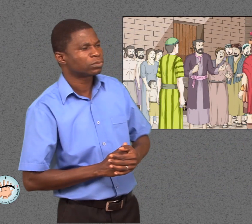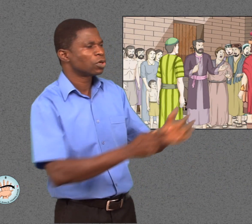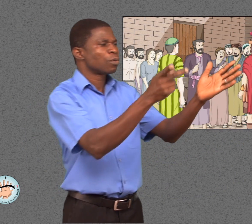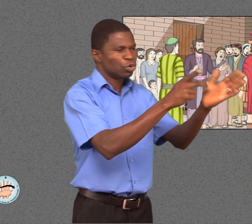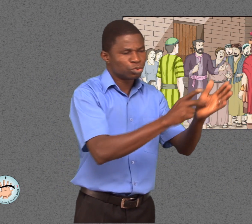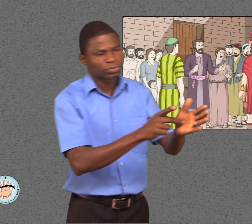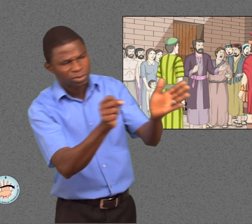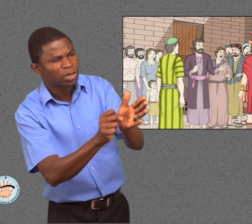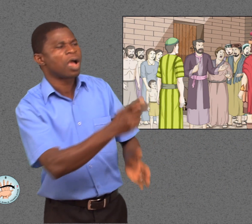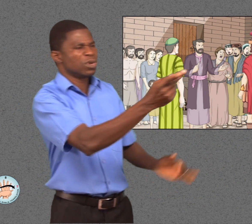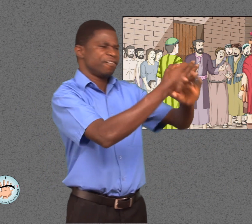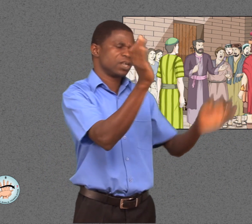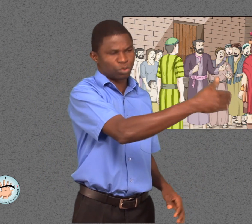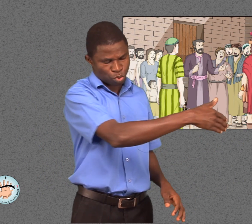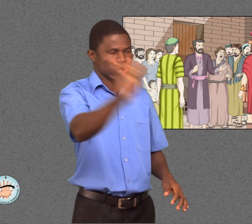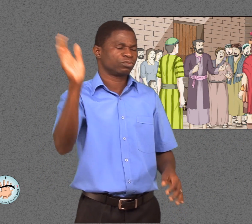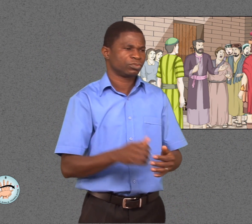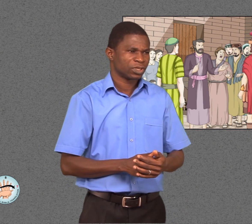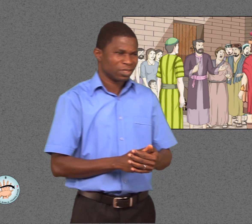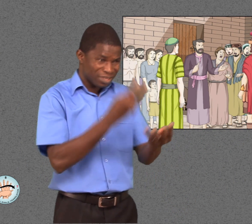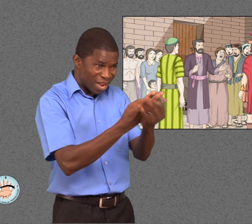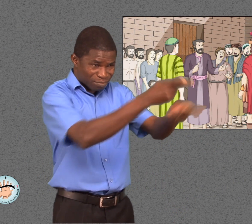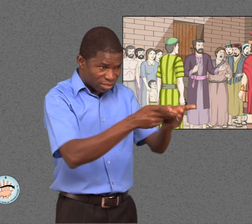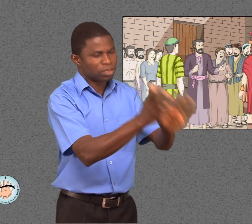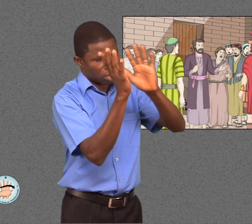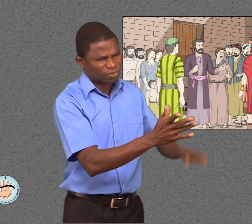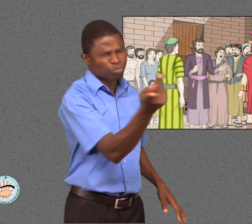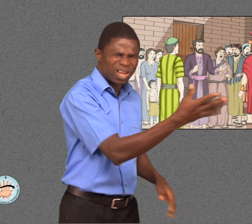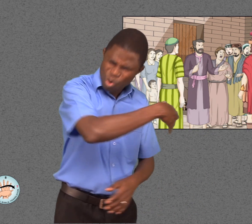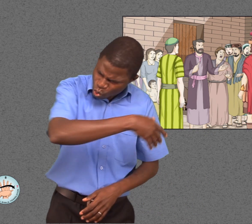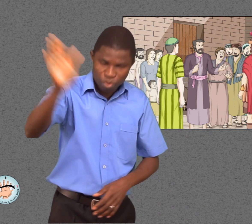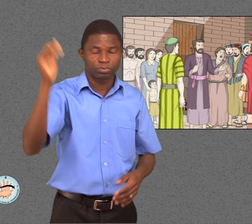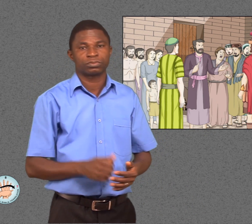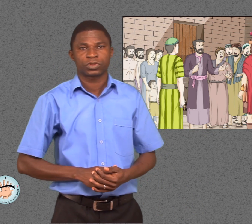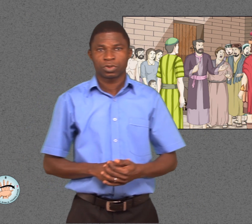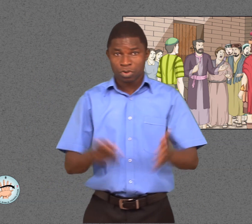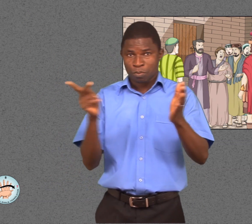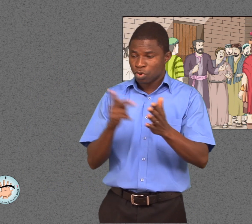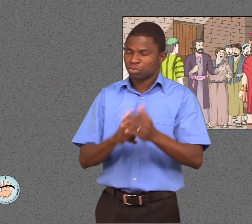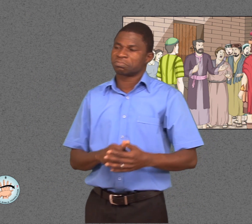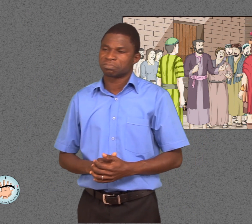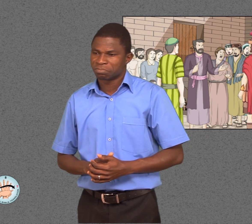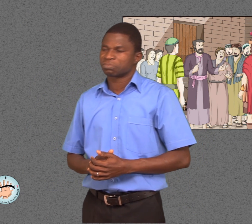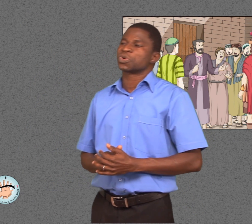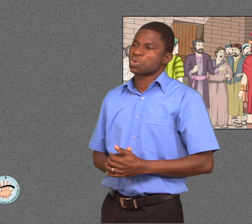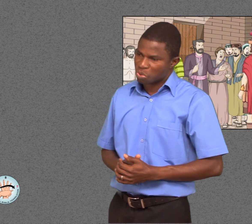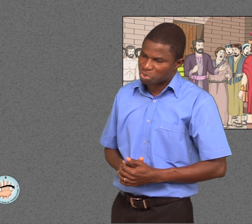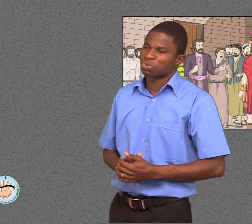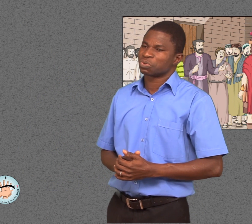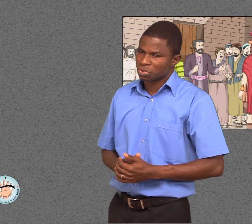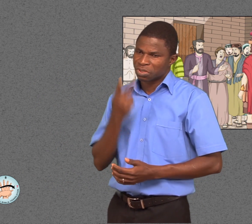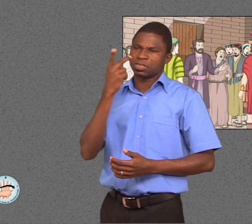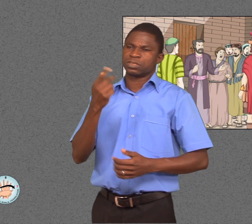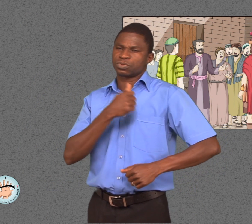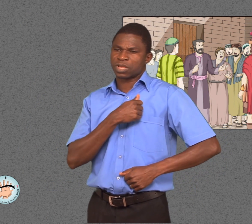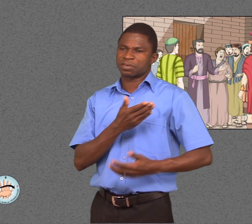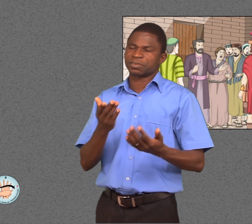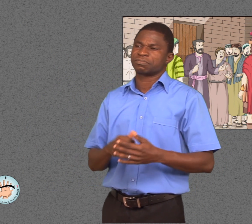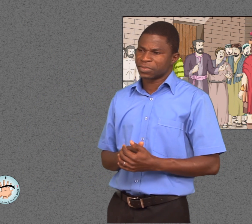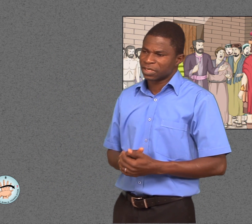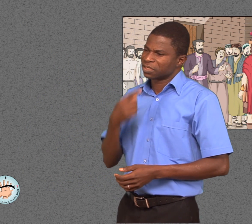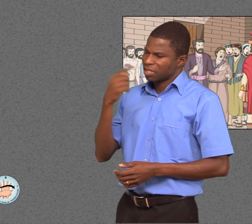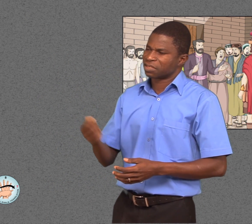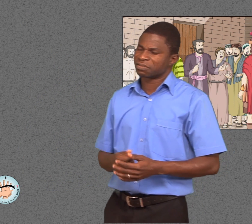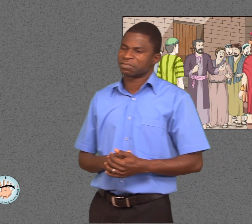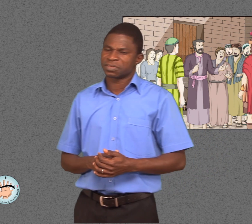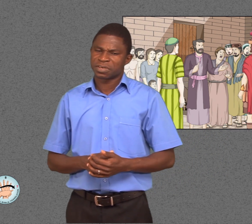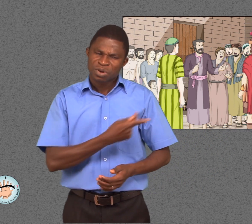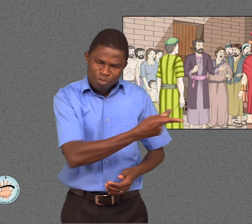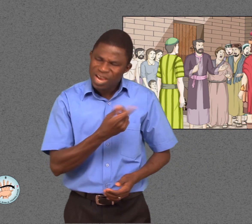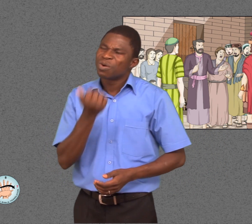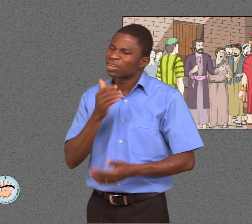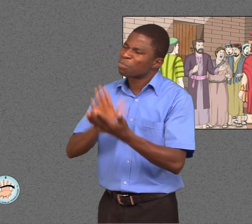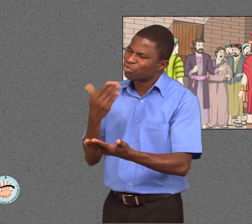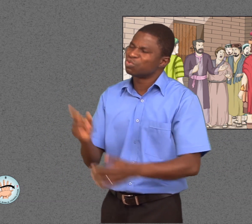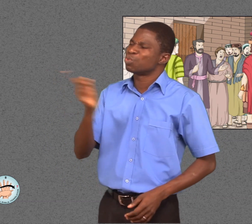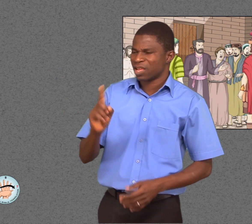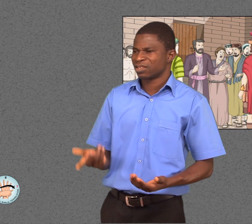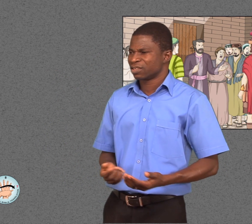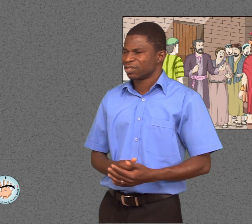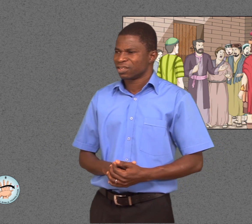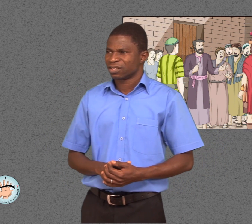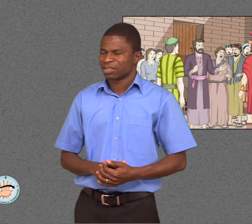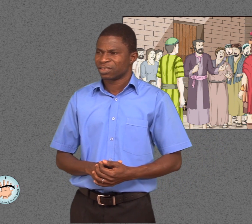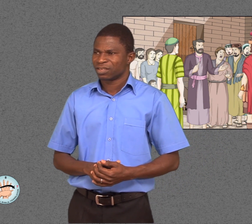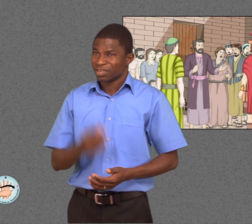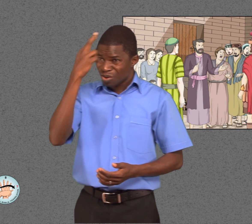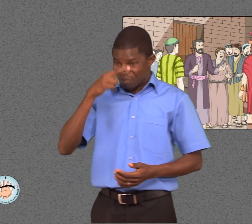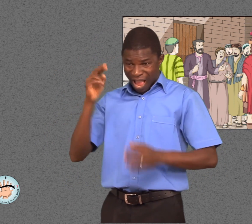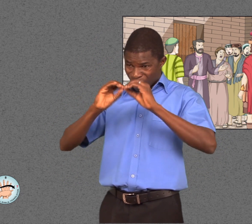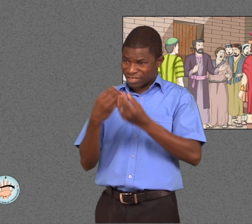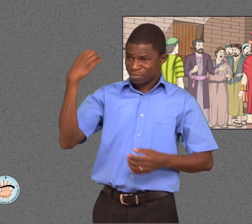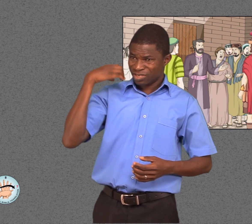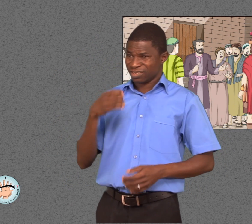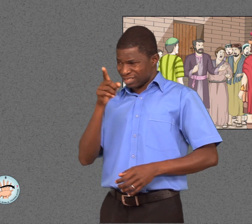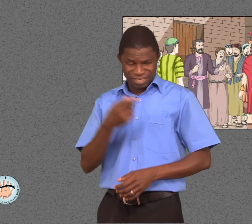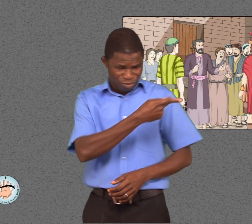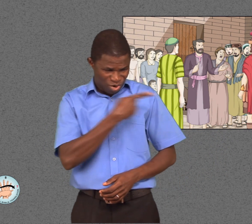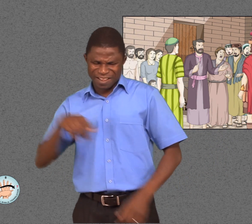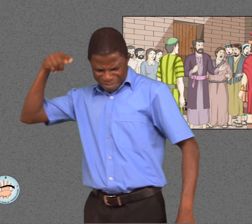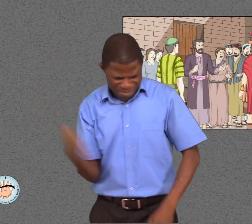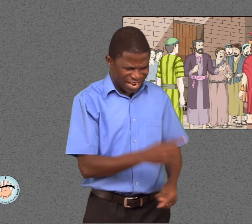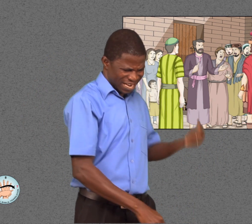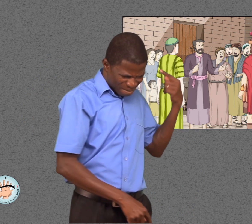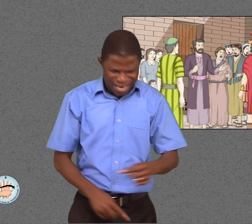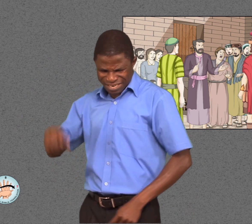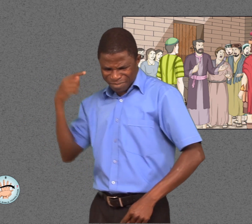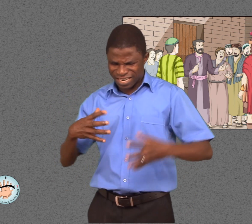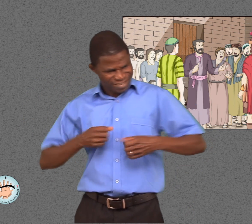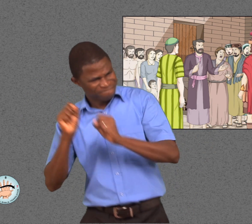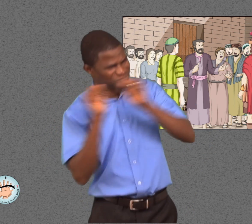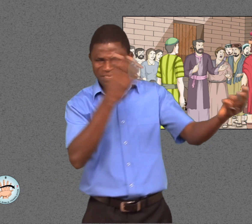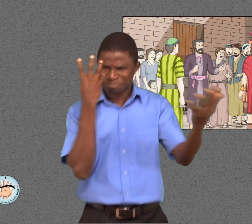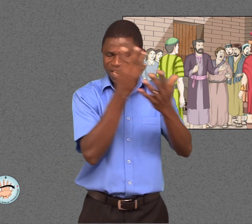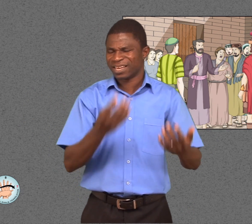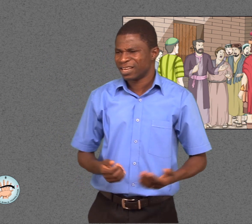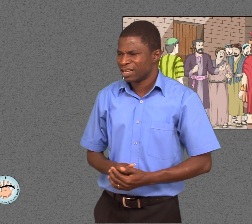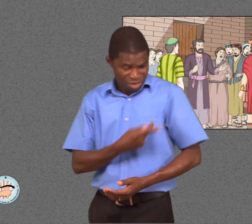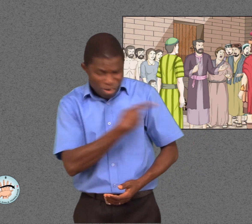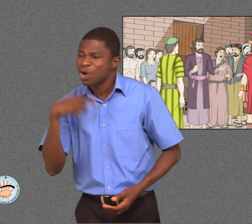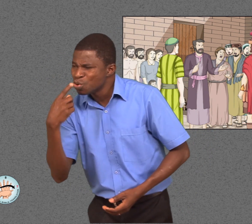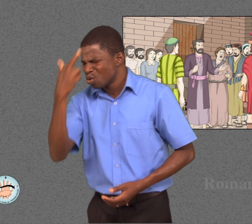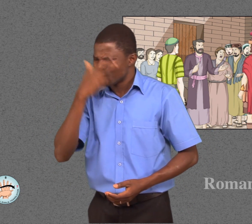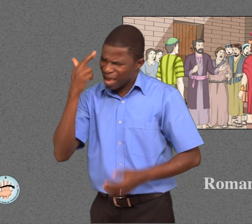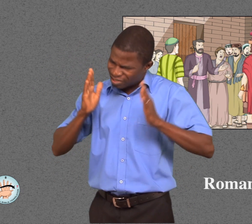But Paul said to the officers, “They beat us publicly without a trial and threw us into prison, even though we are Roman citizens.